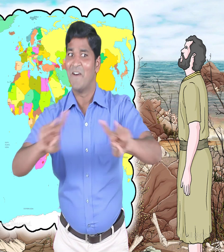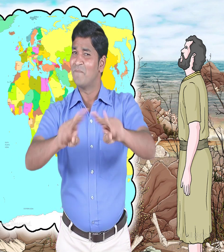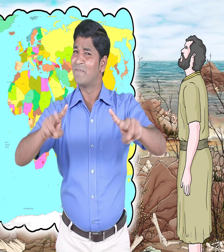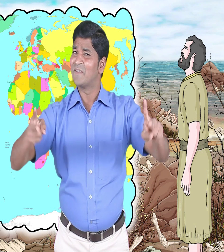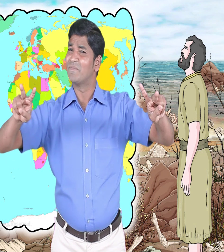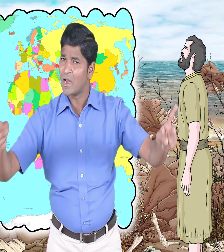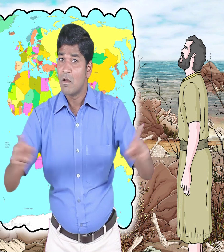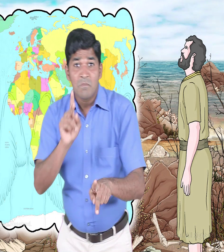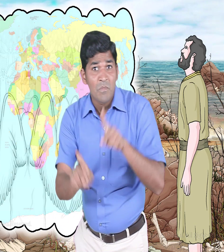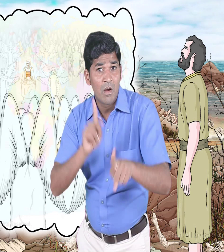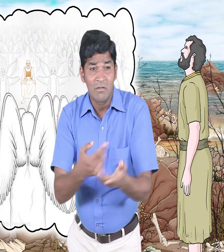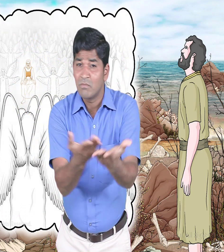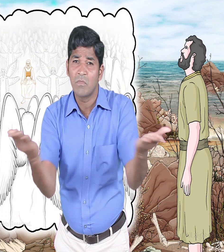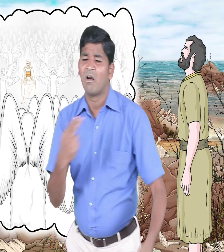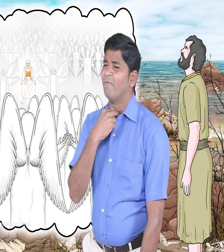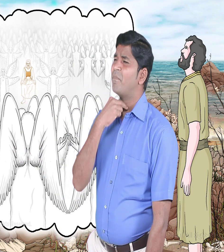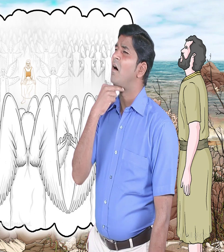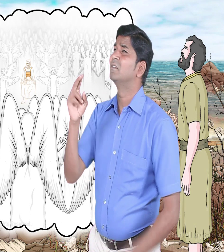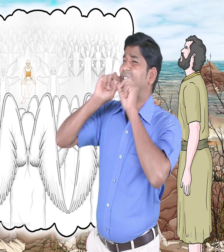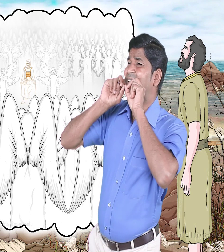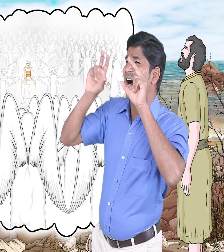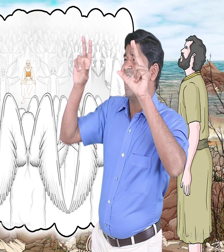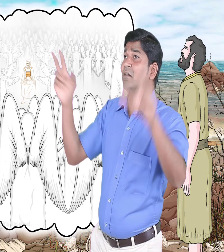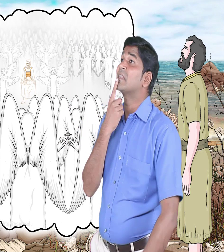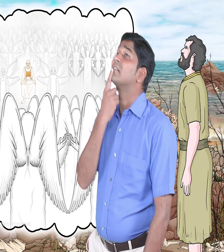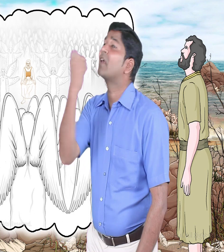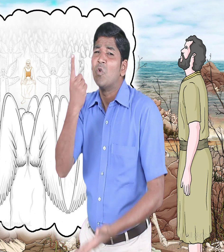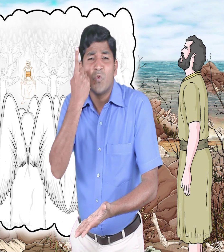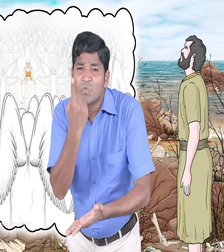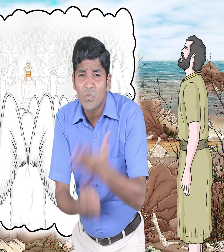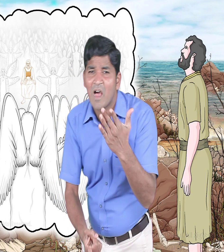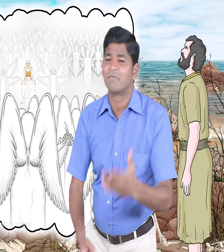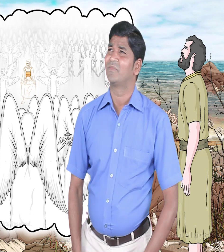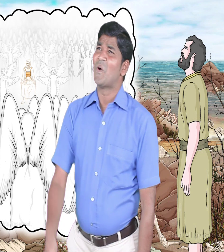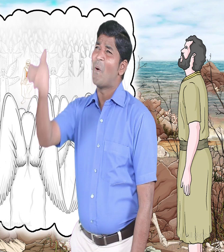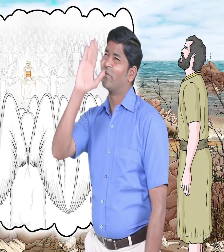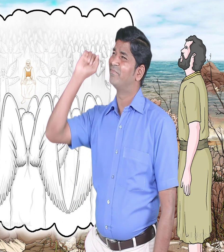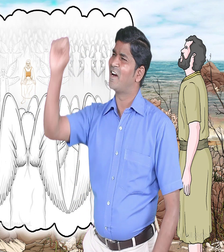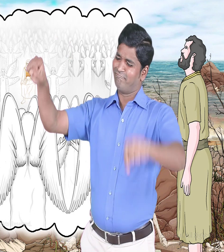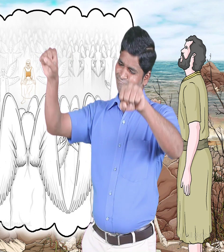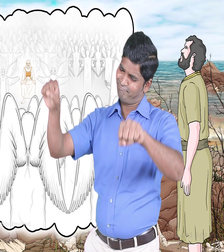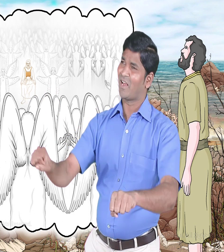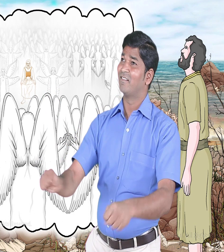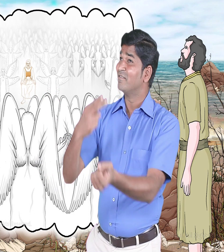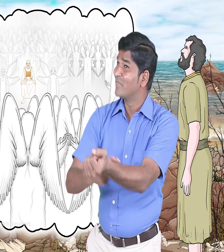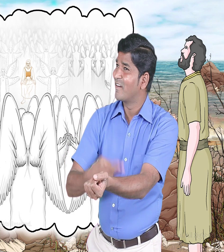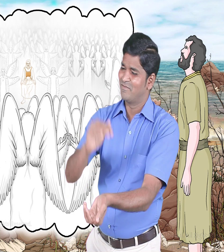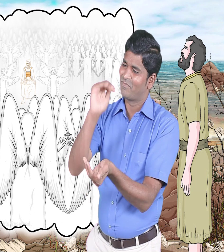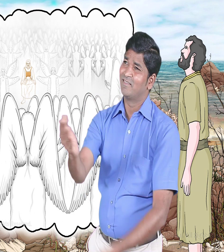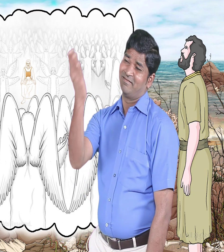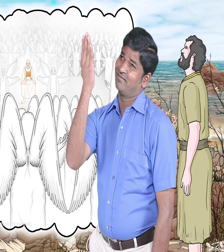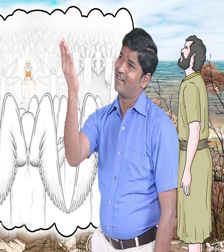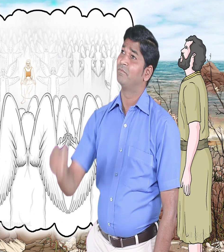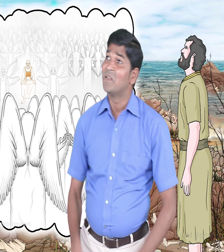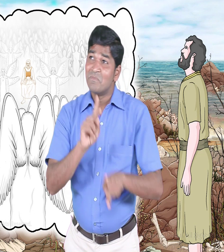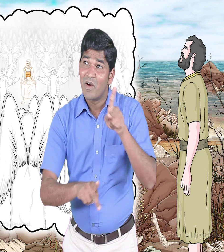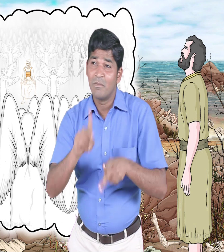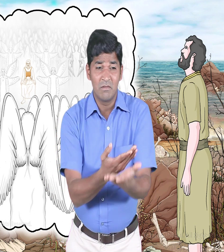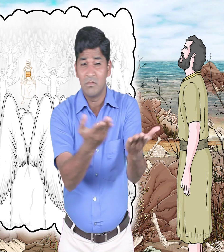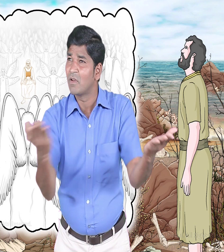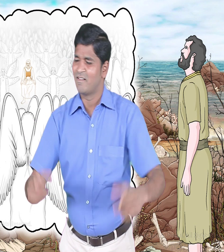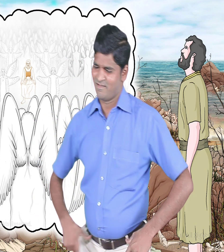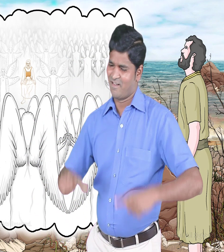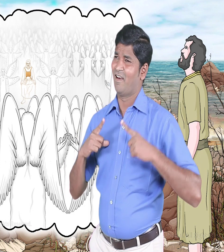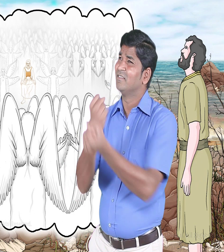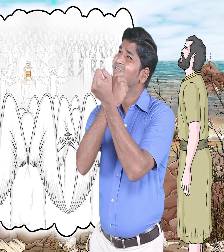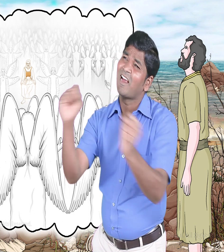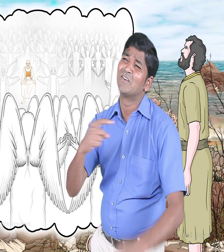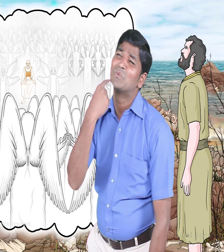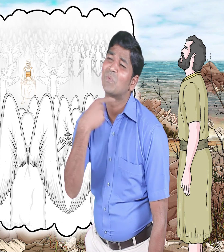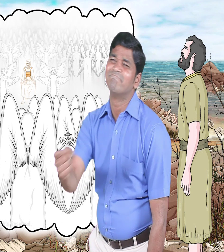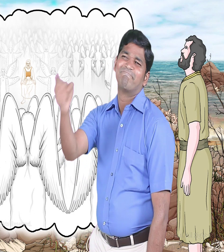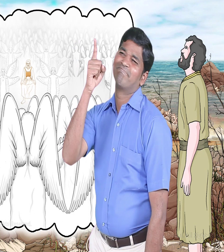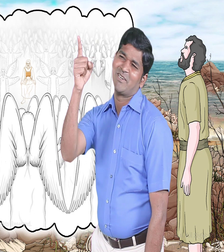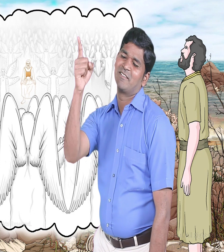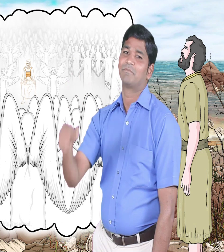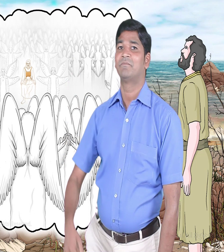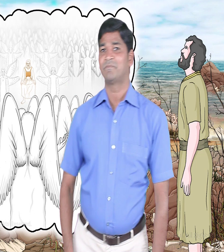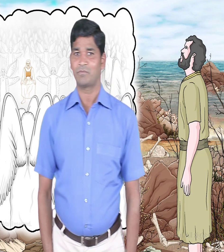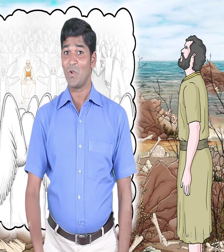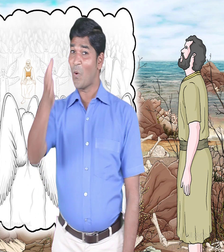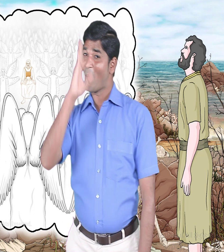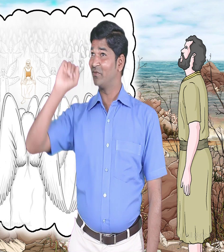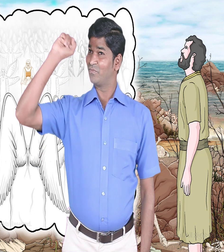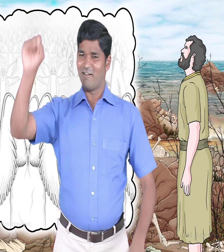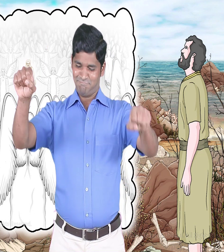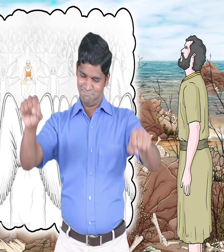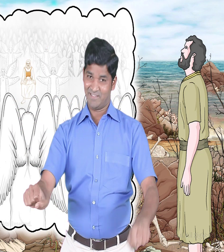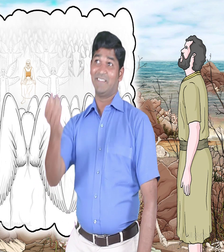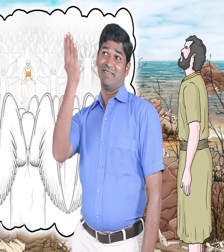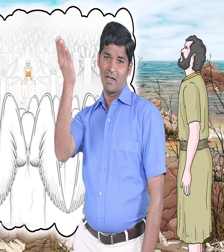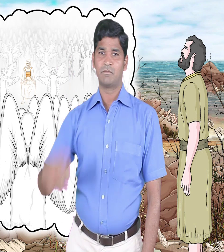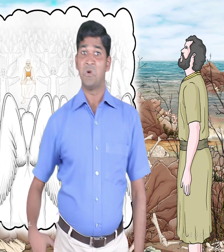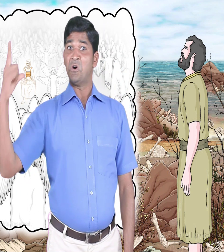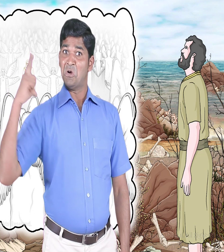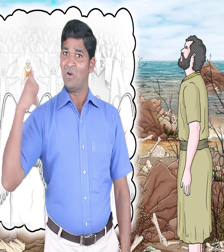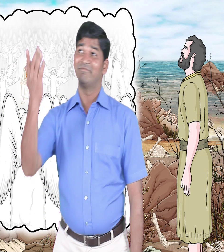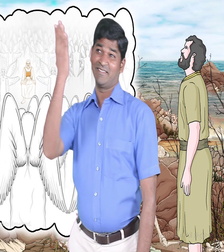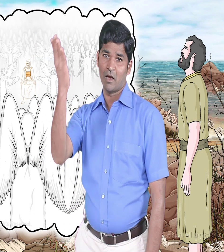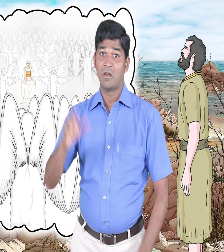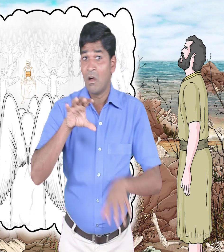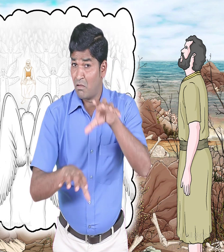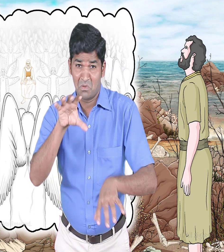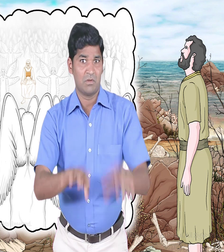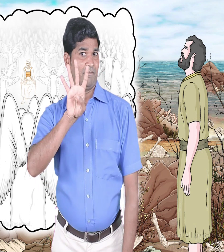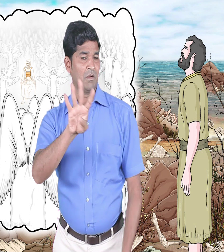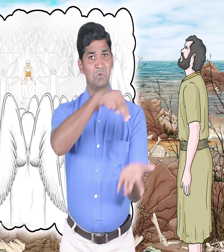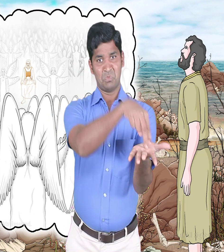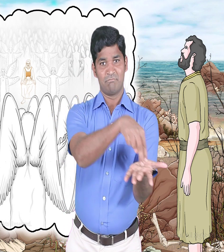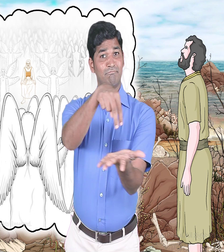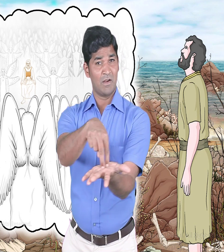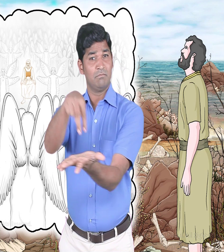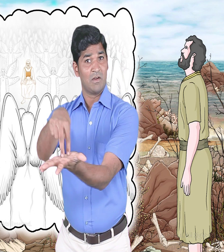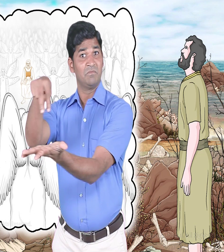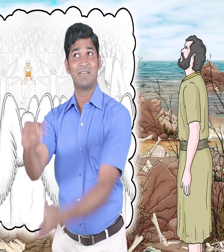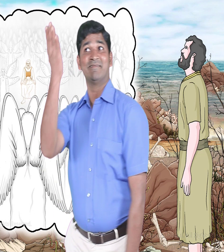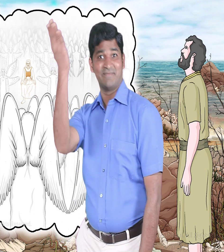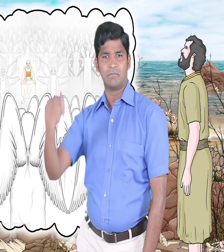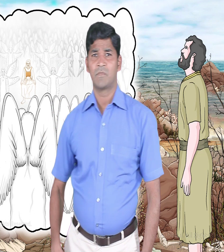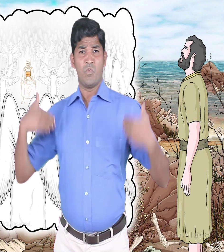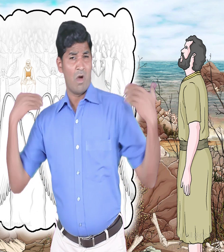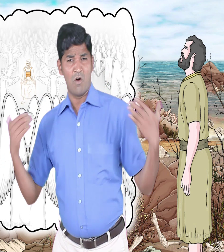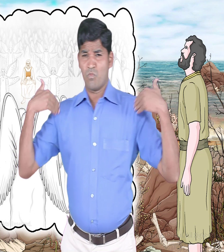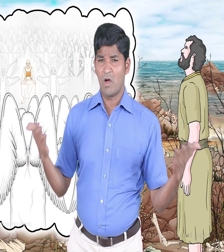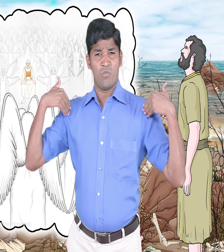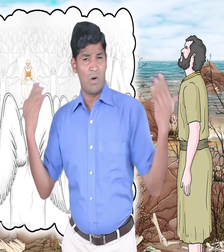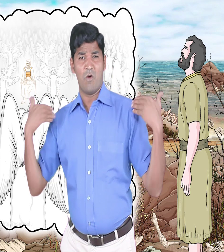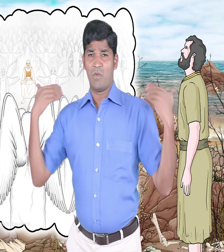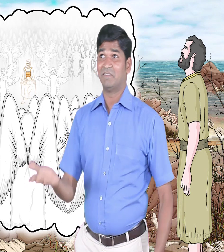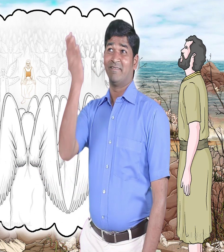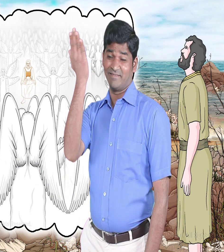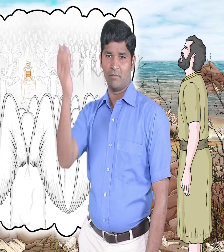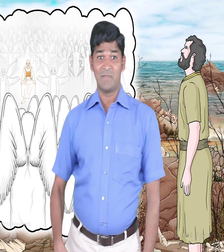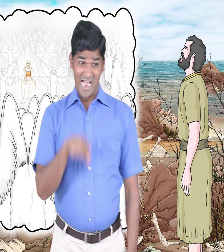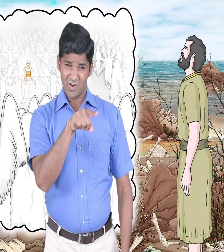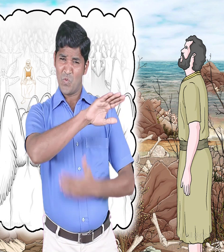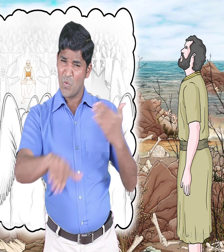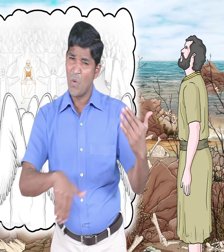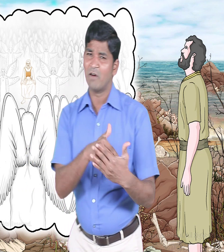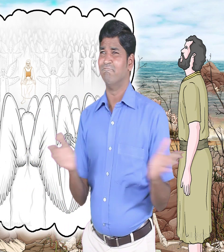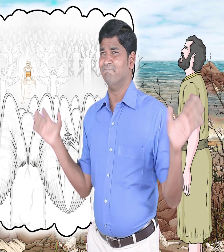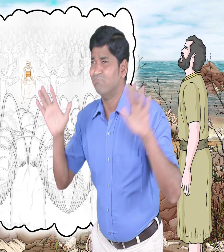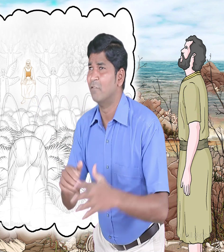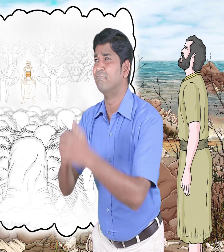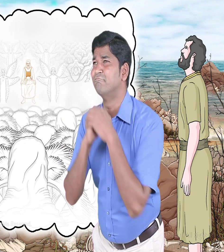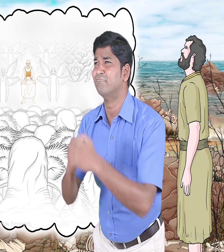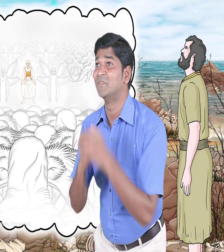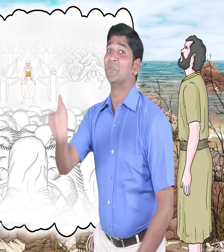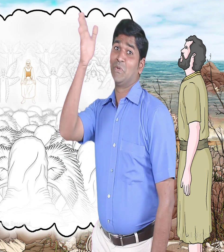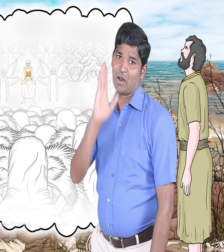And all the angels stood around the throne and around the elders and the four living creatures.